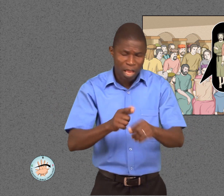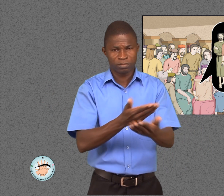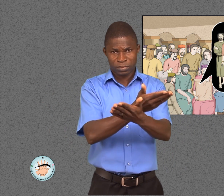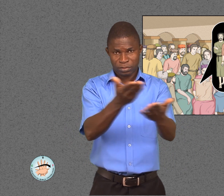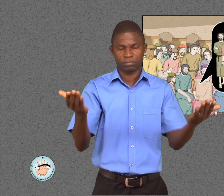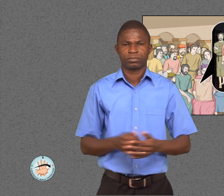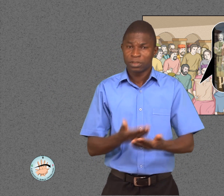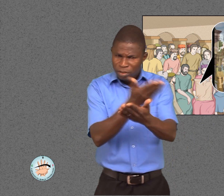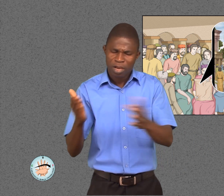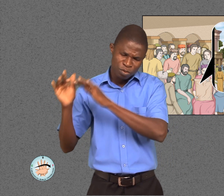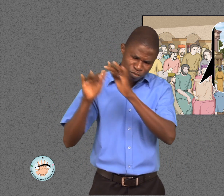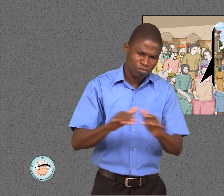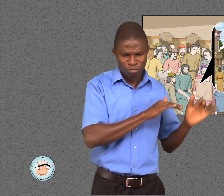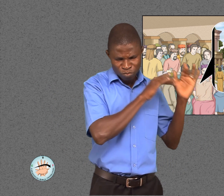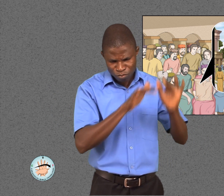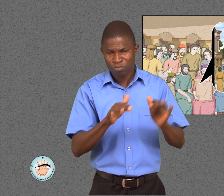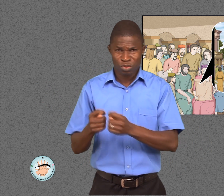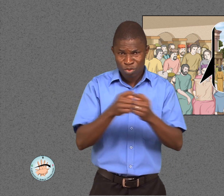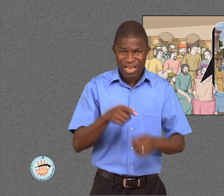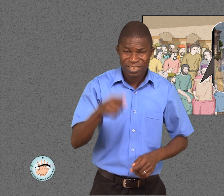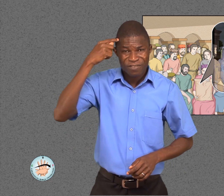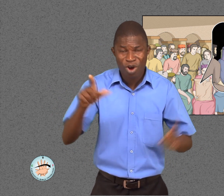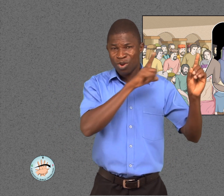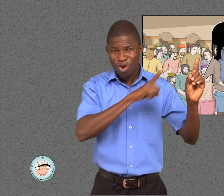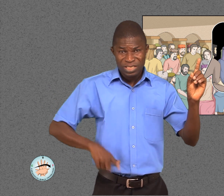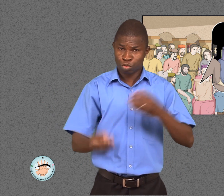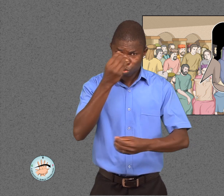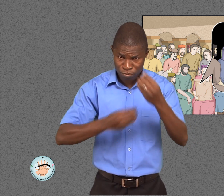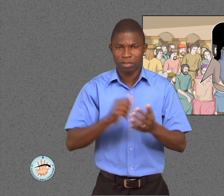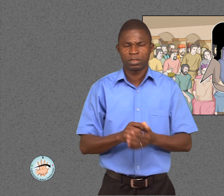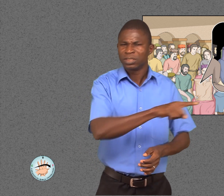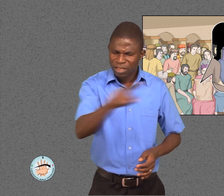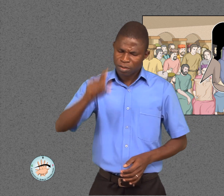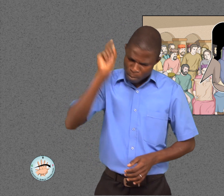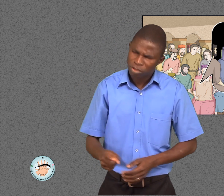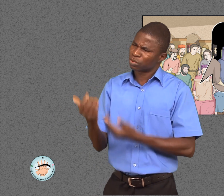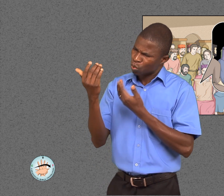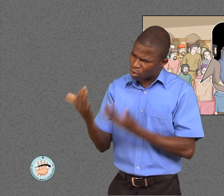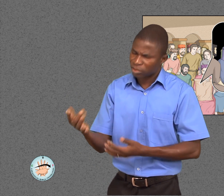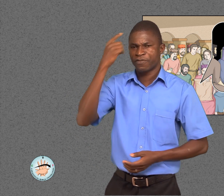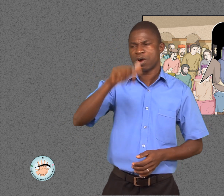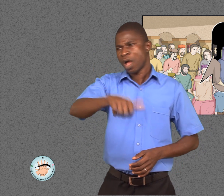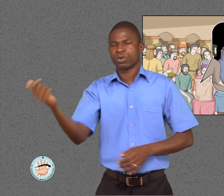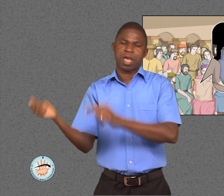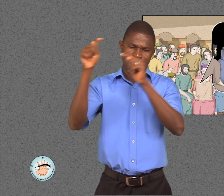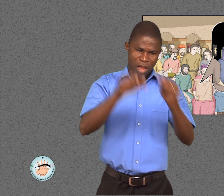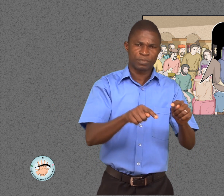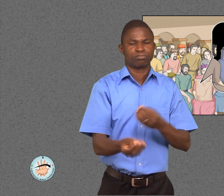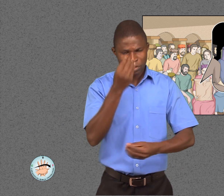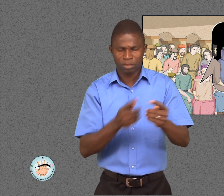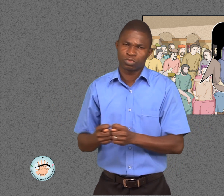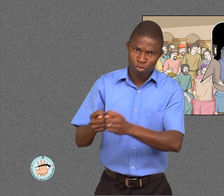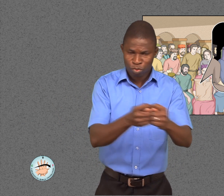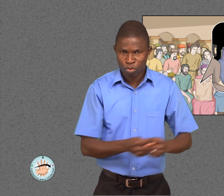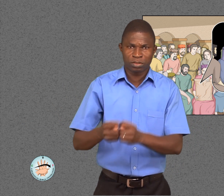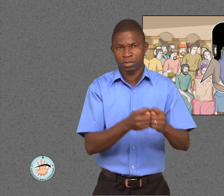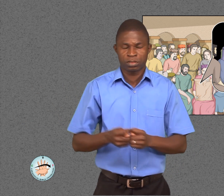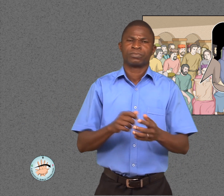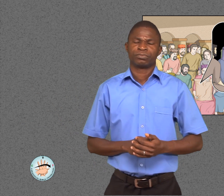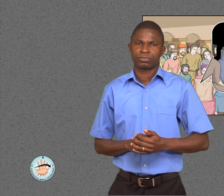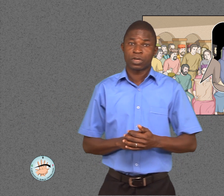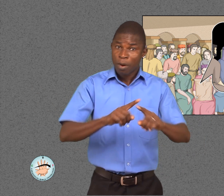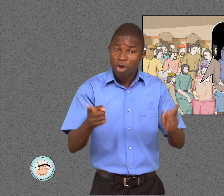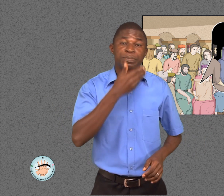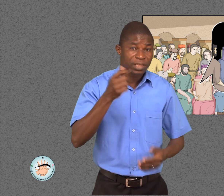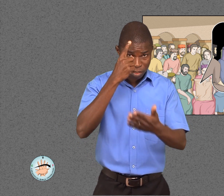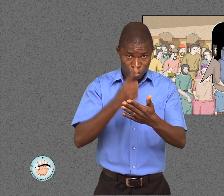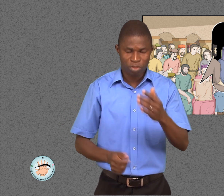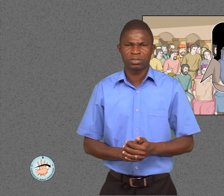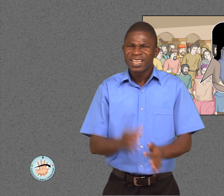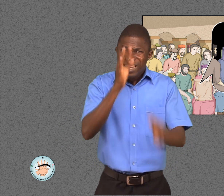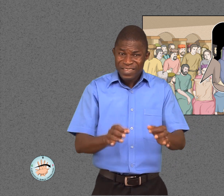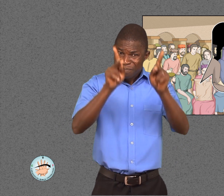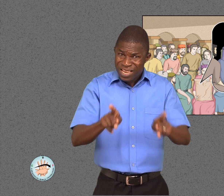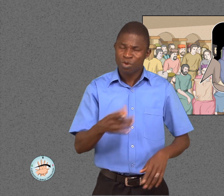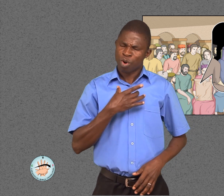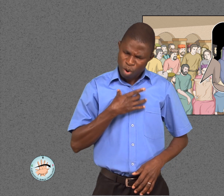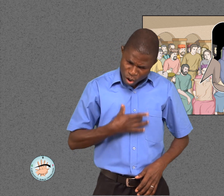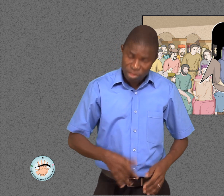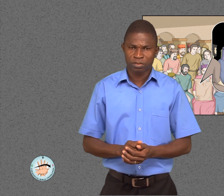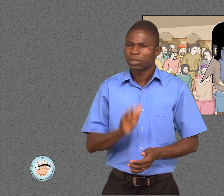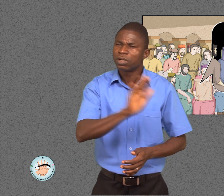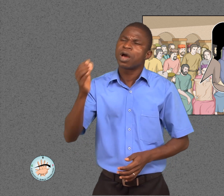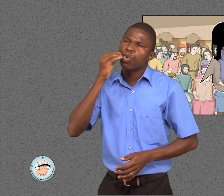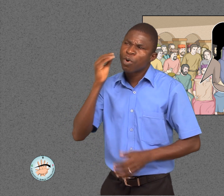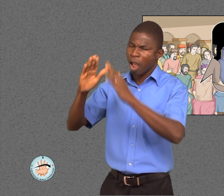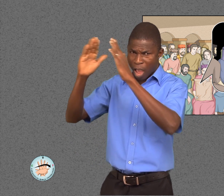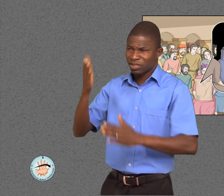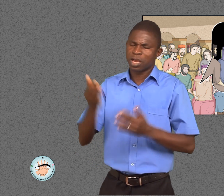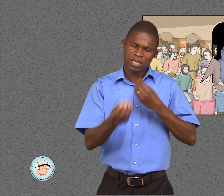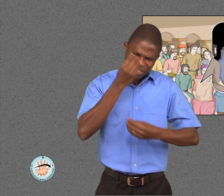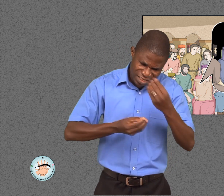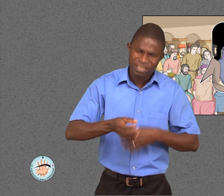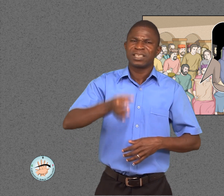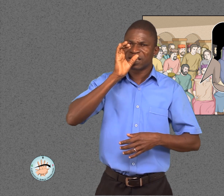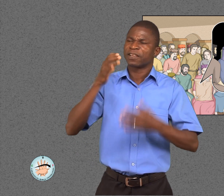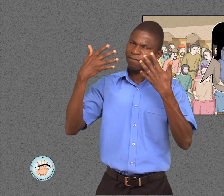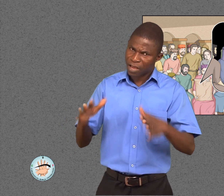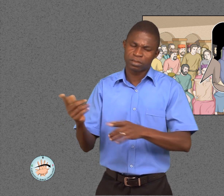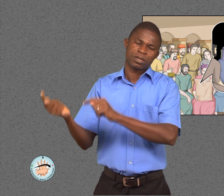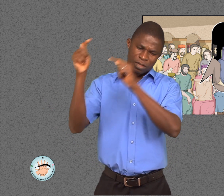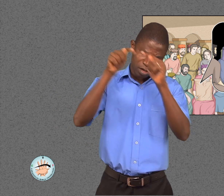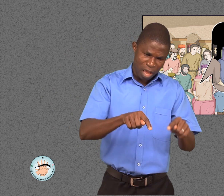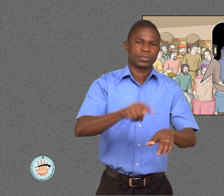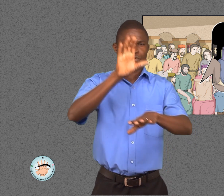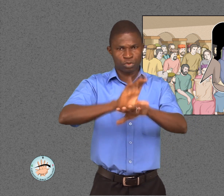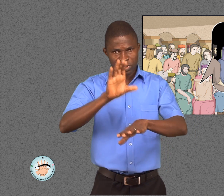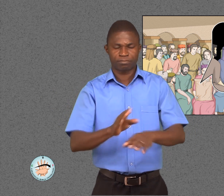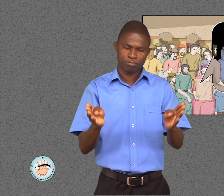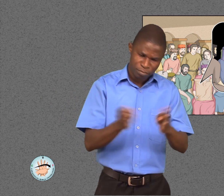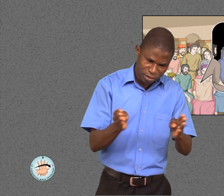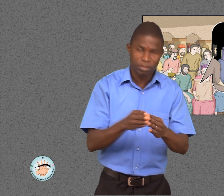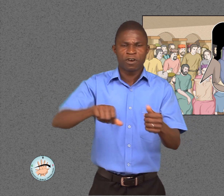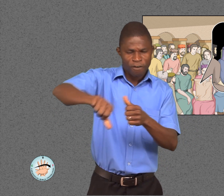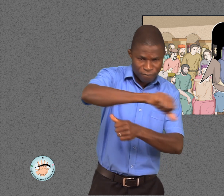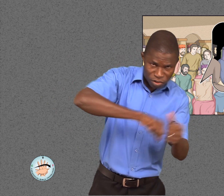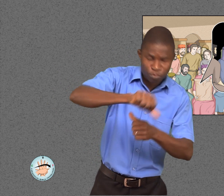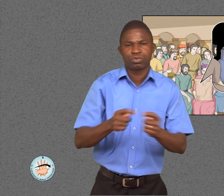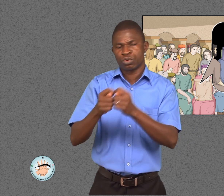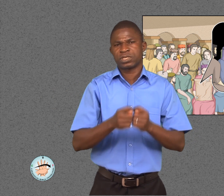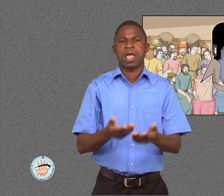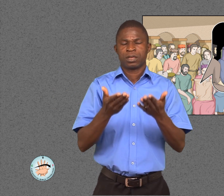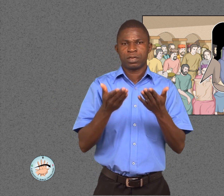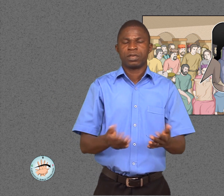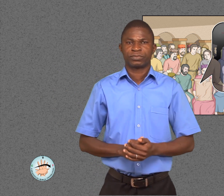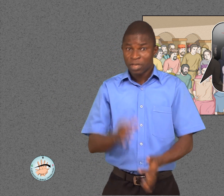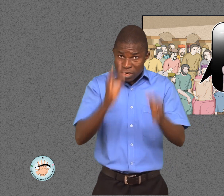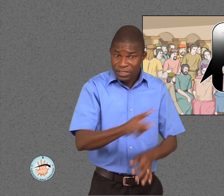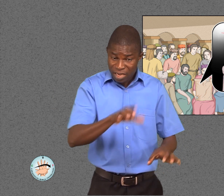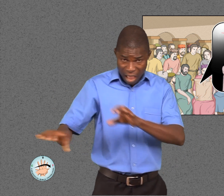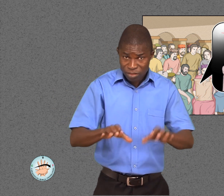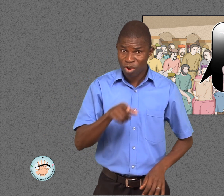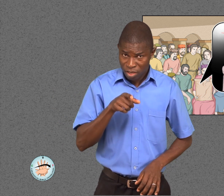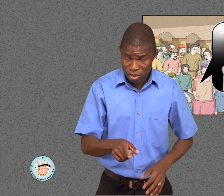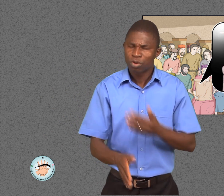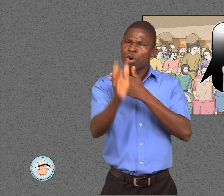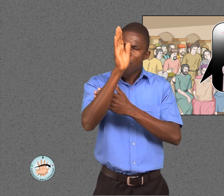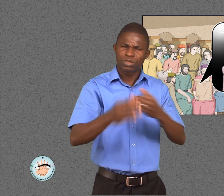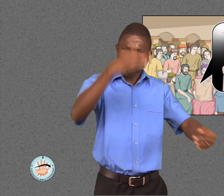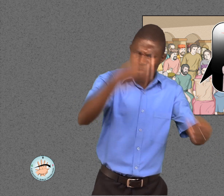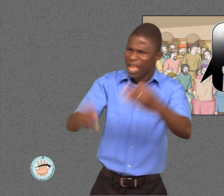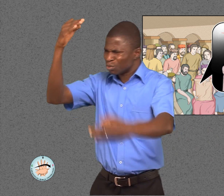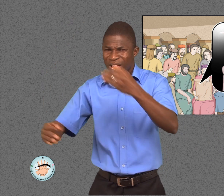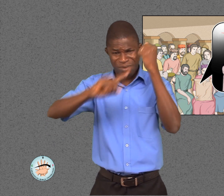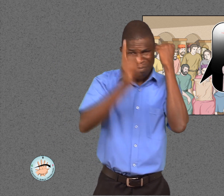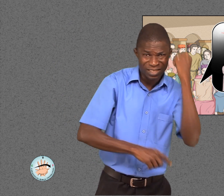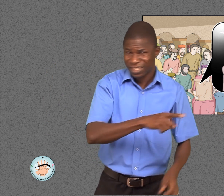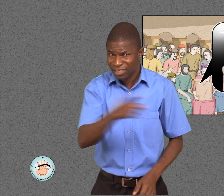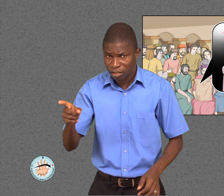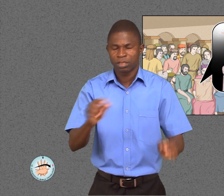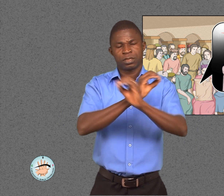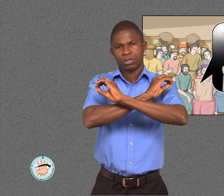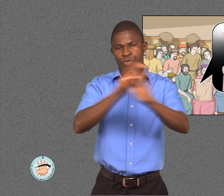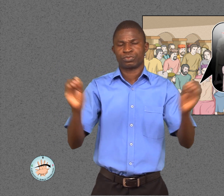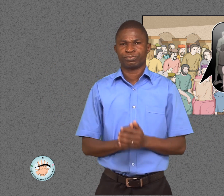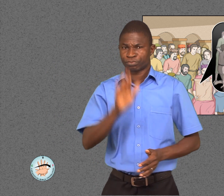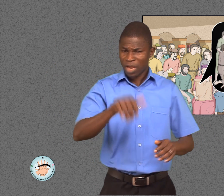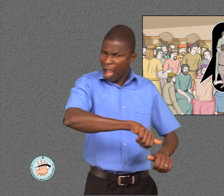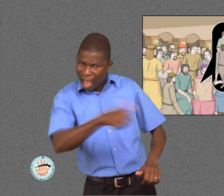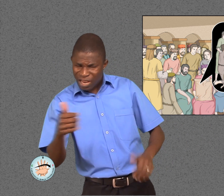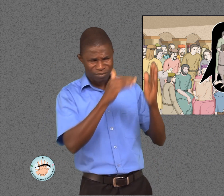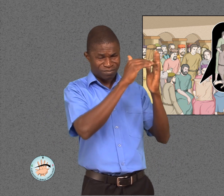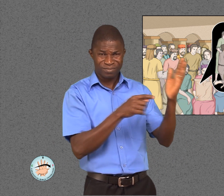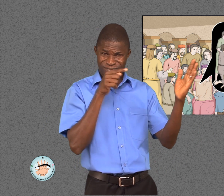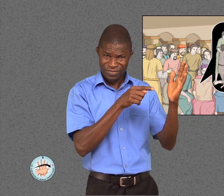If anyone is hungry, he should eat at home, so that when you come together it will not result in judgment.